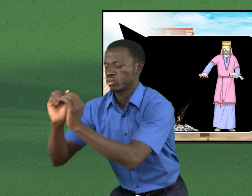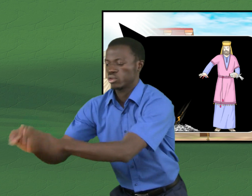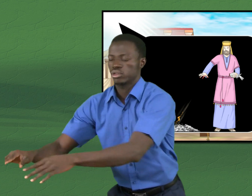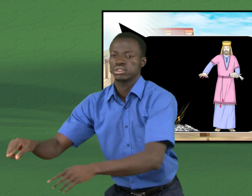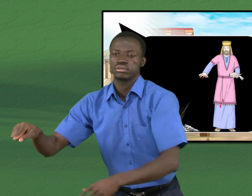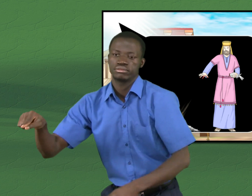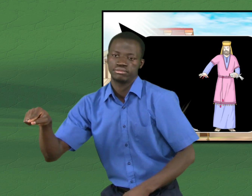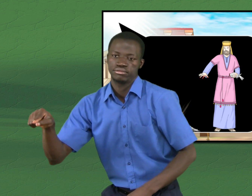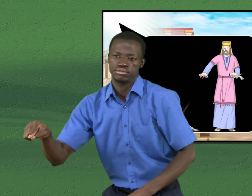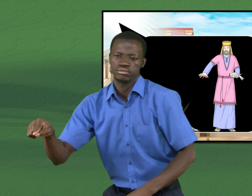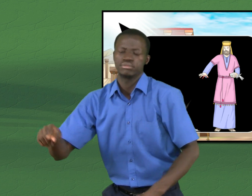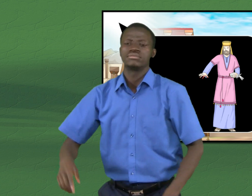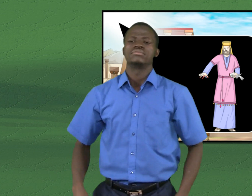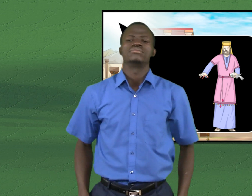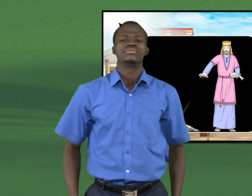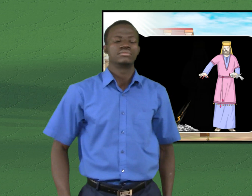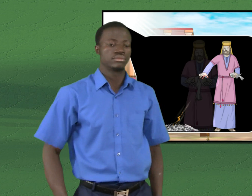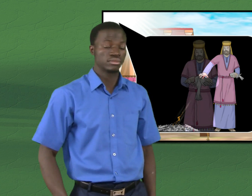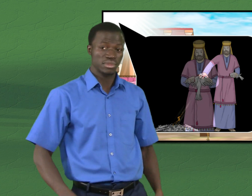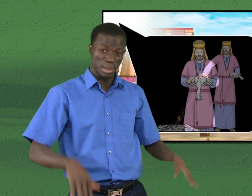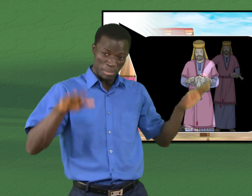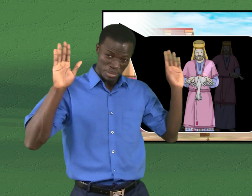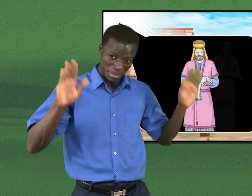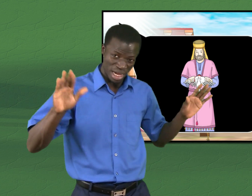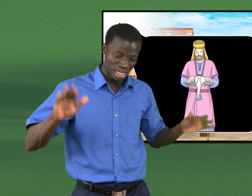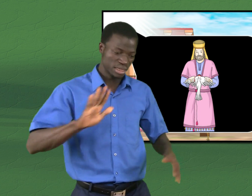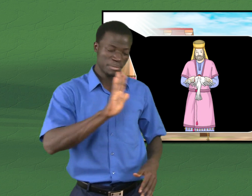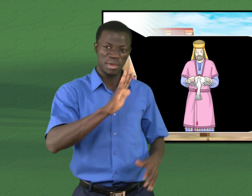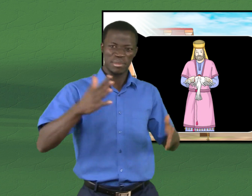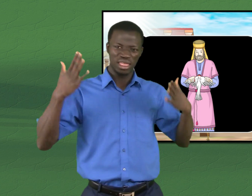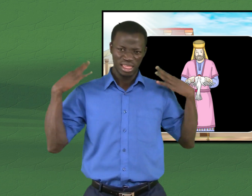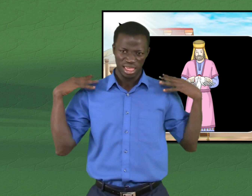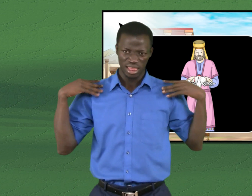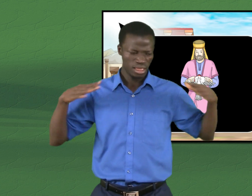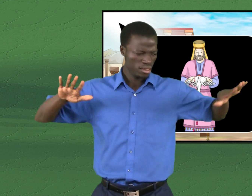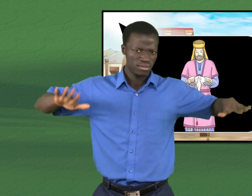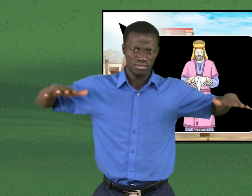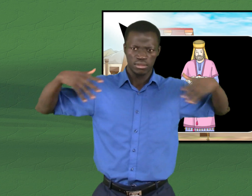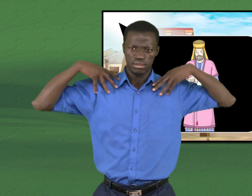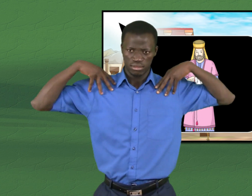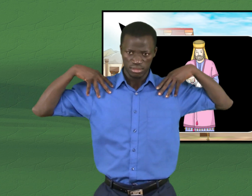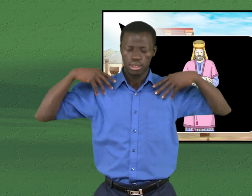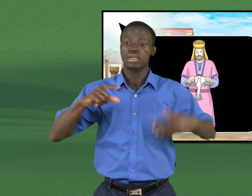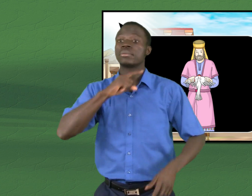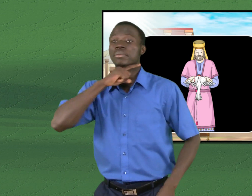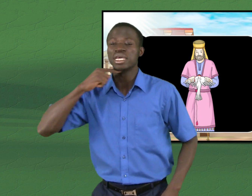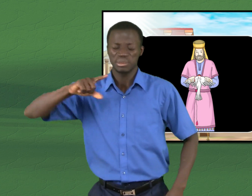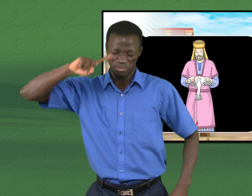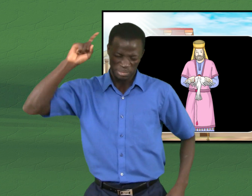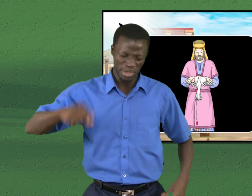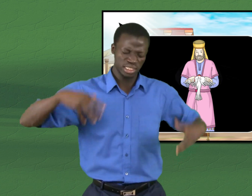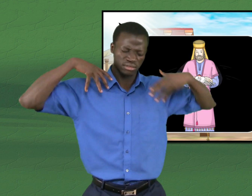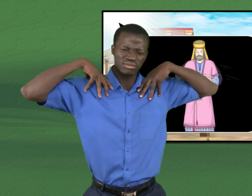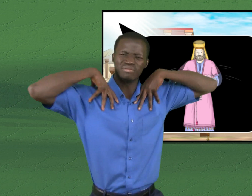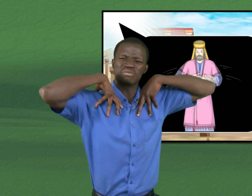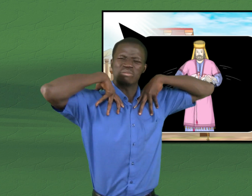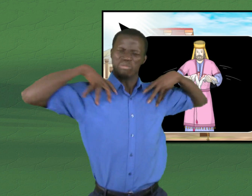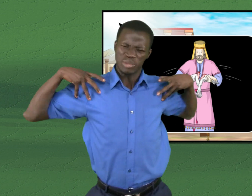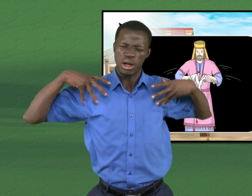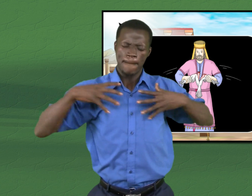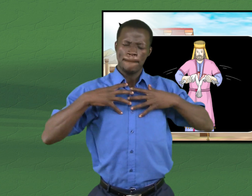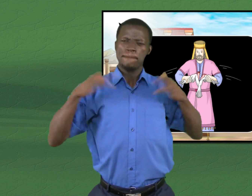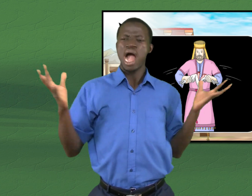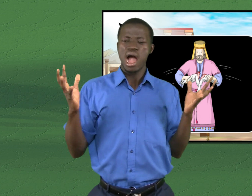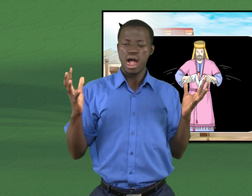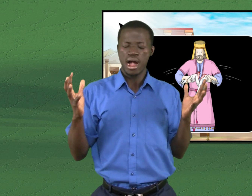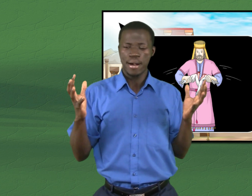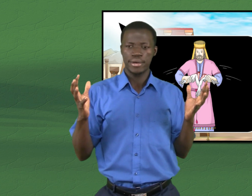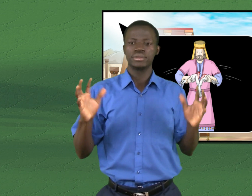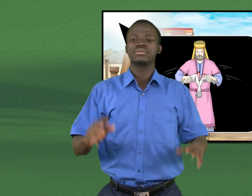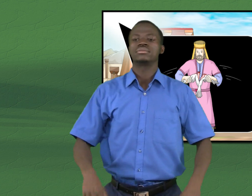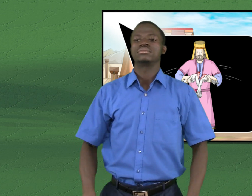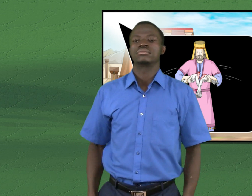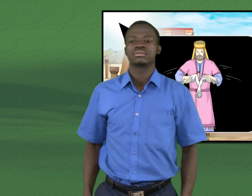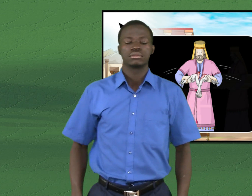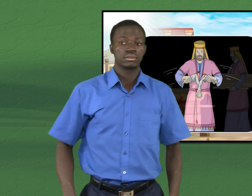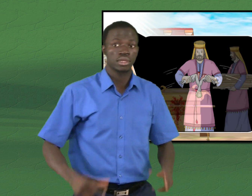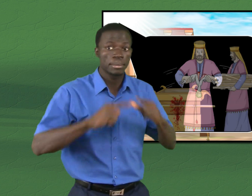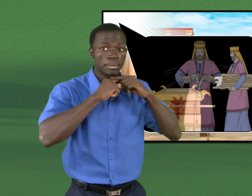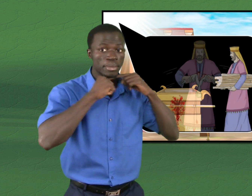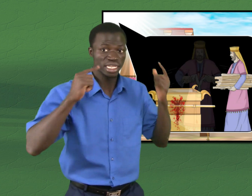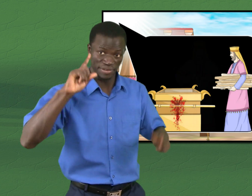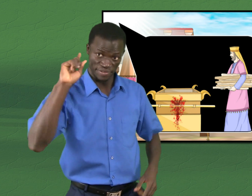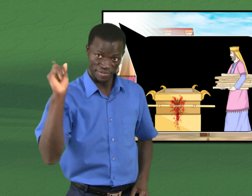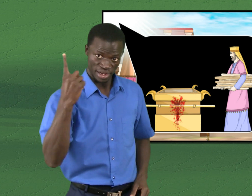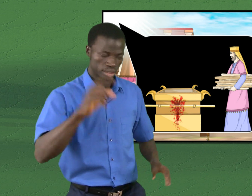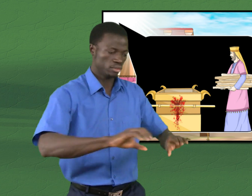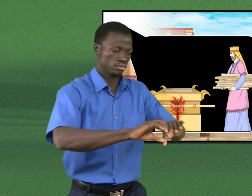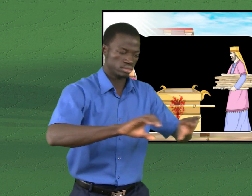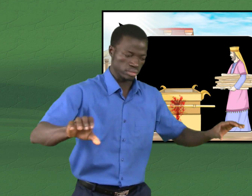He shall tear it open by its wings, without dividing the bird completely.